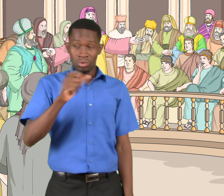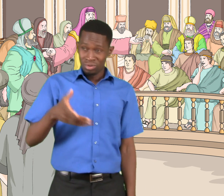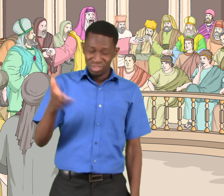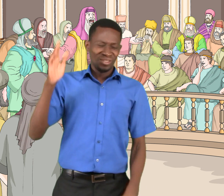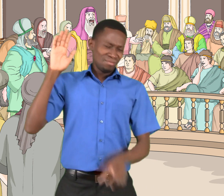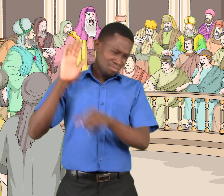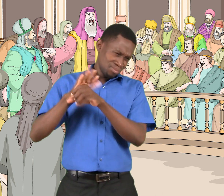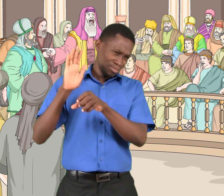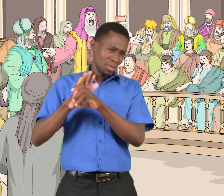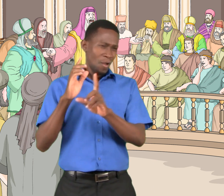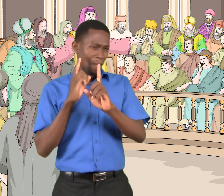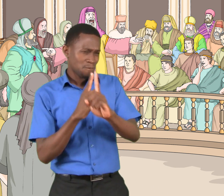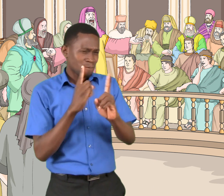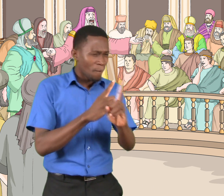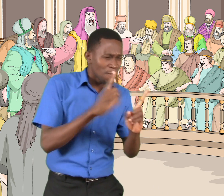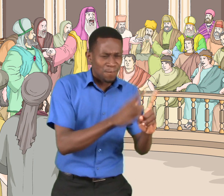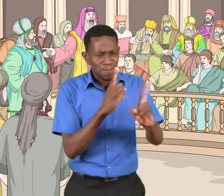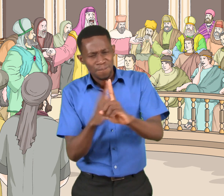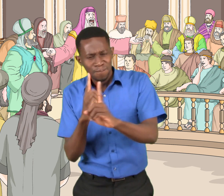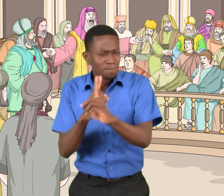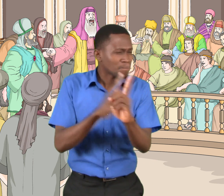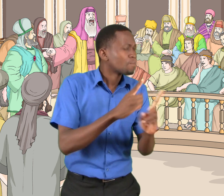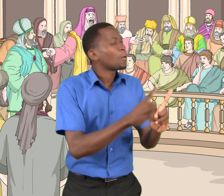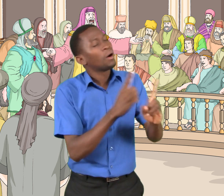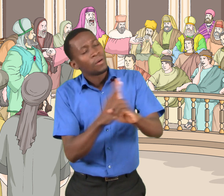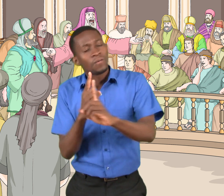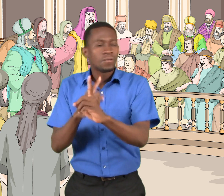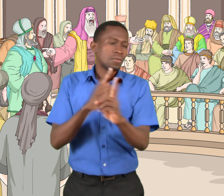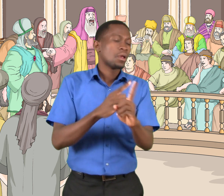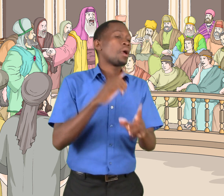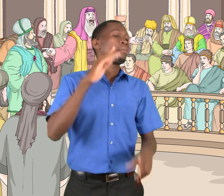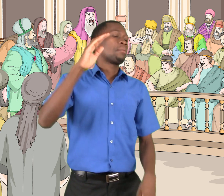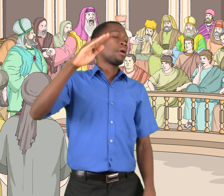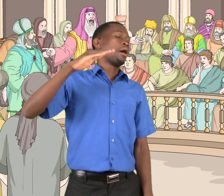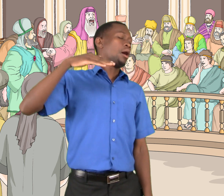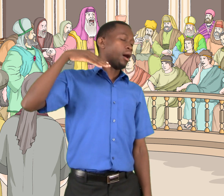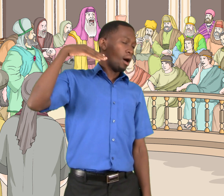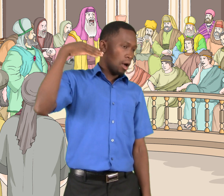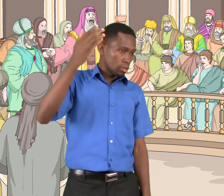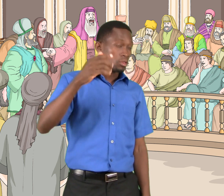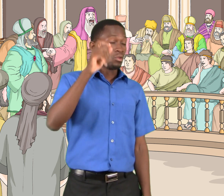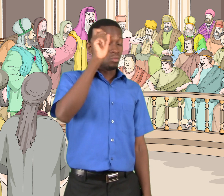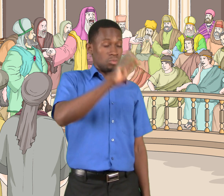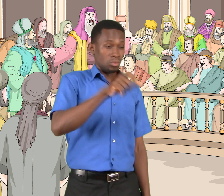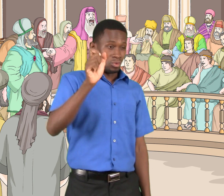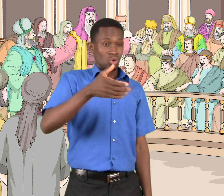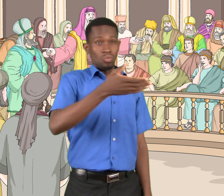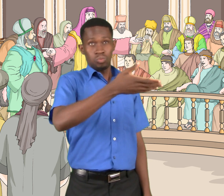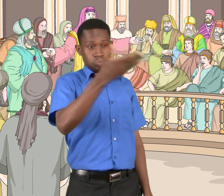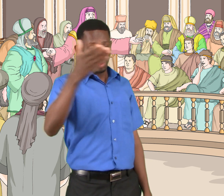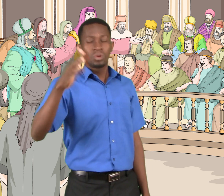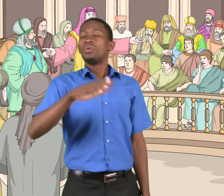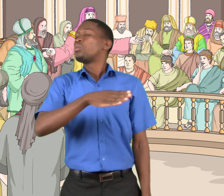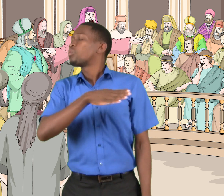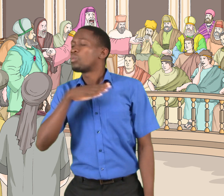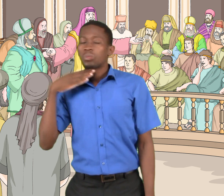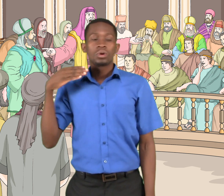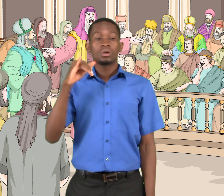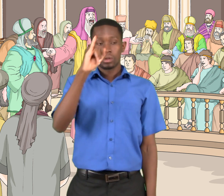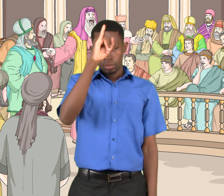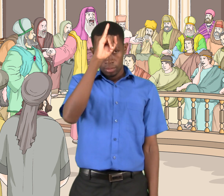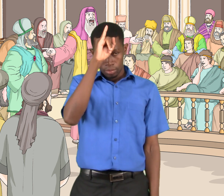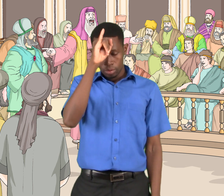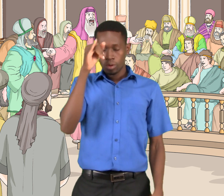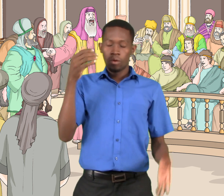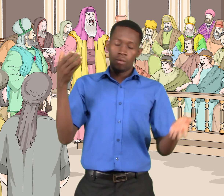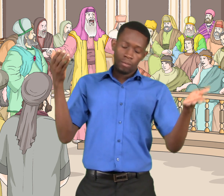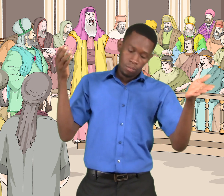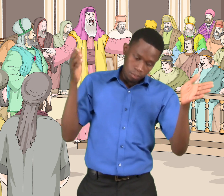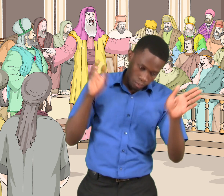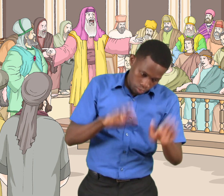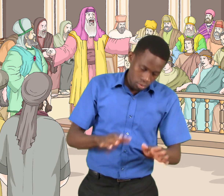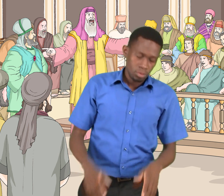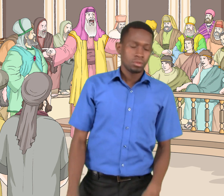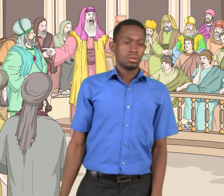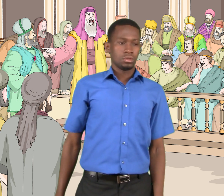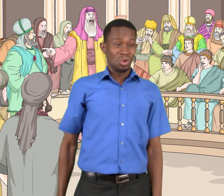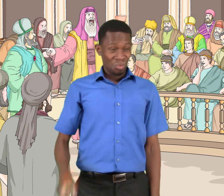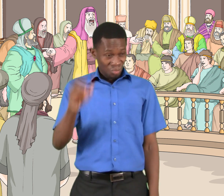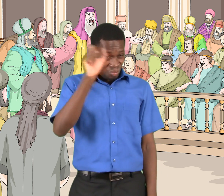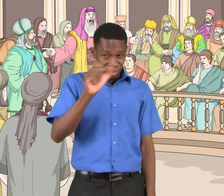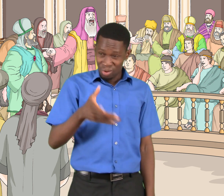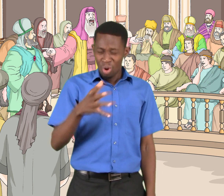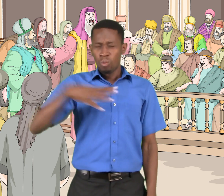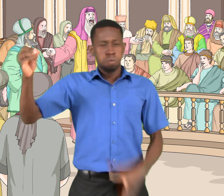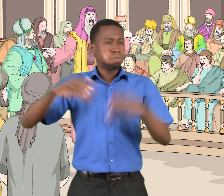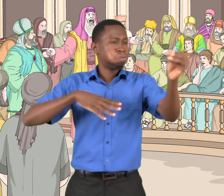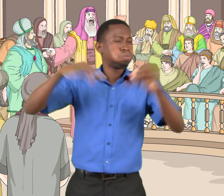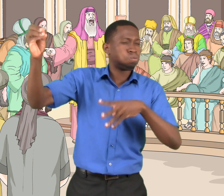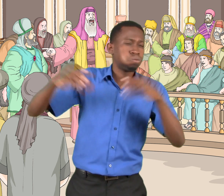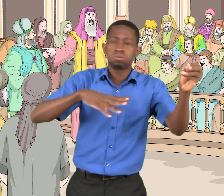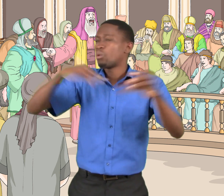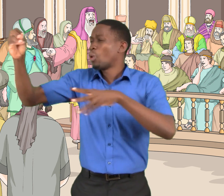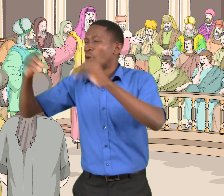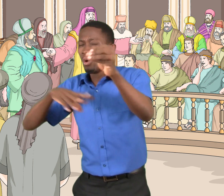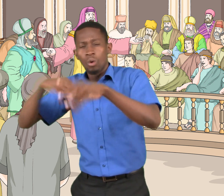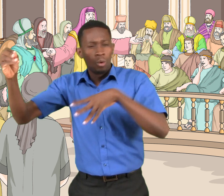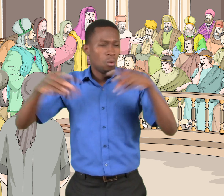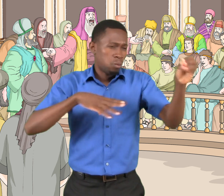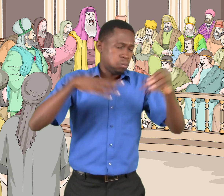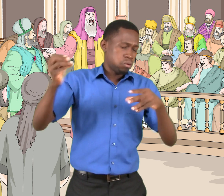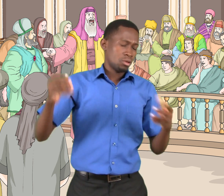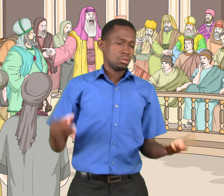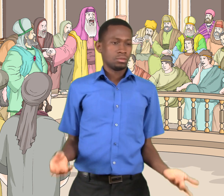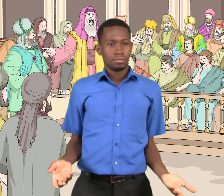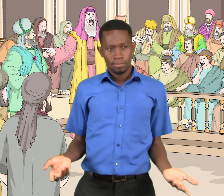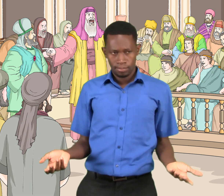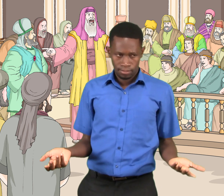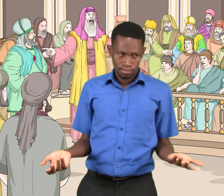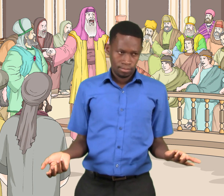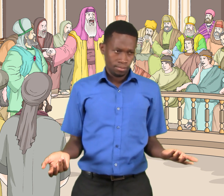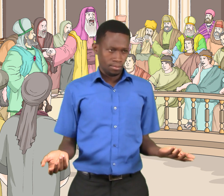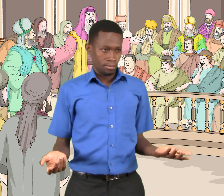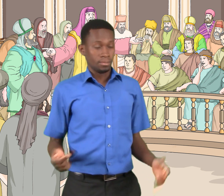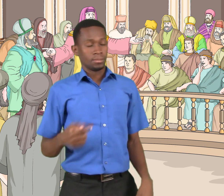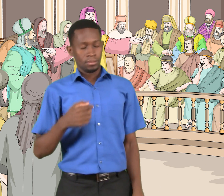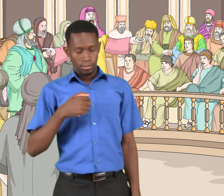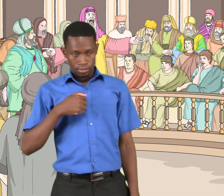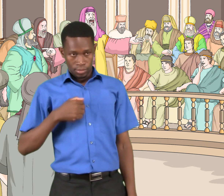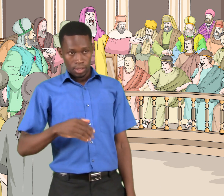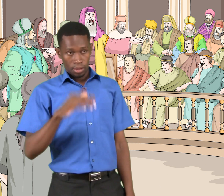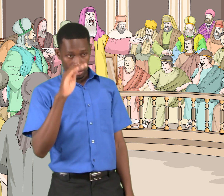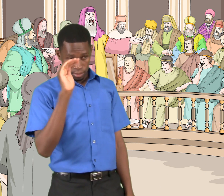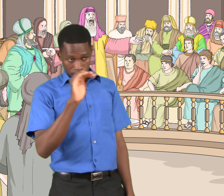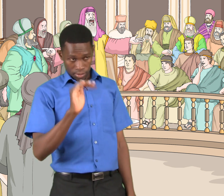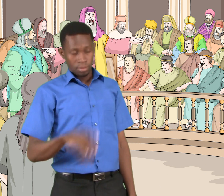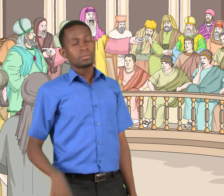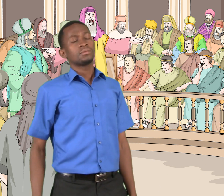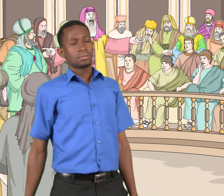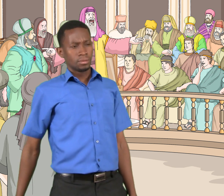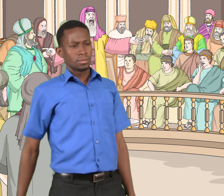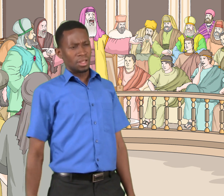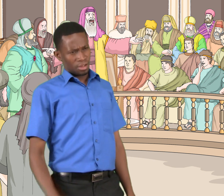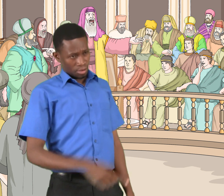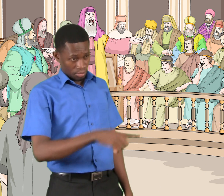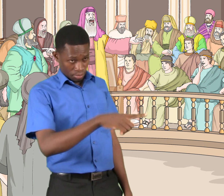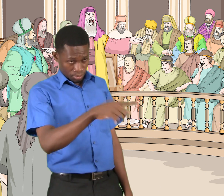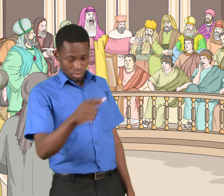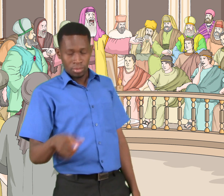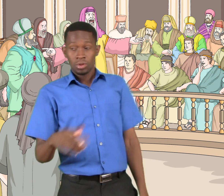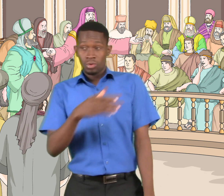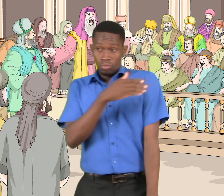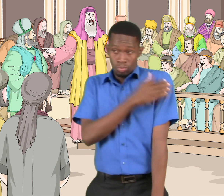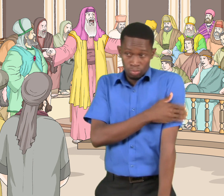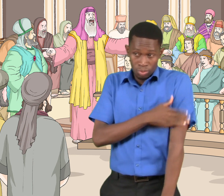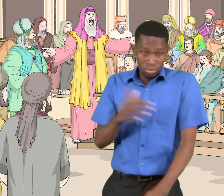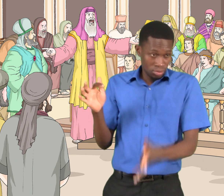He too perished, and all his followers were scattered.